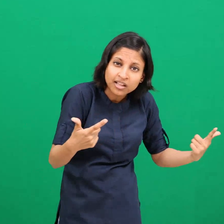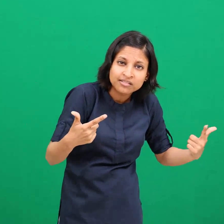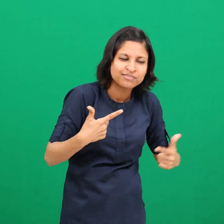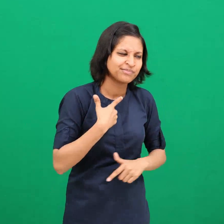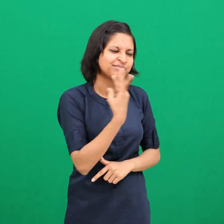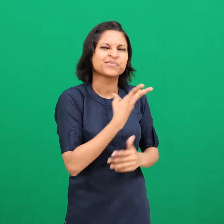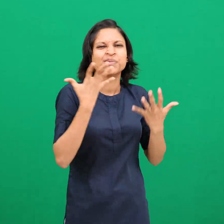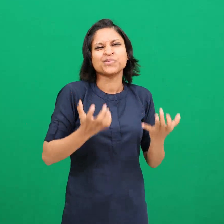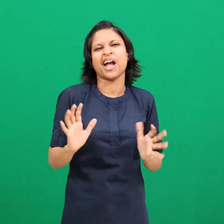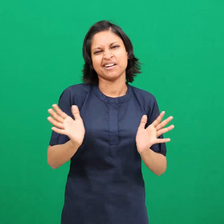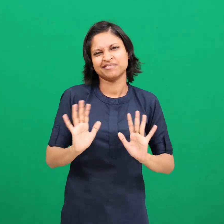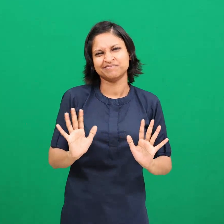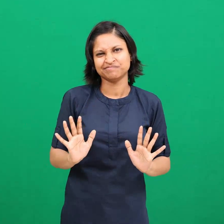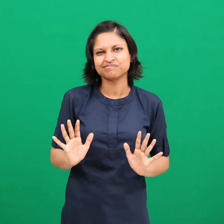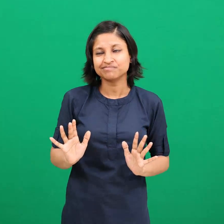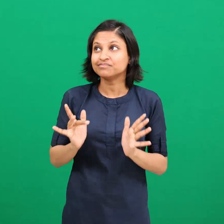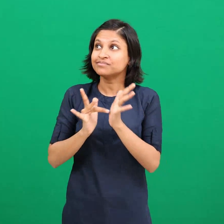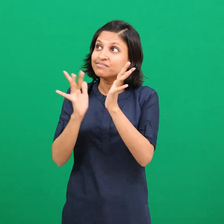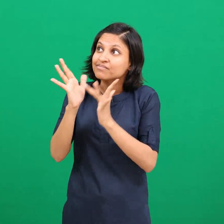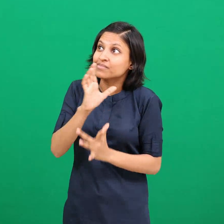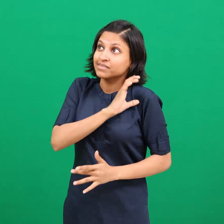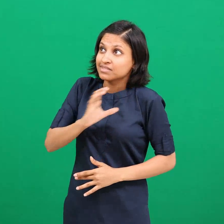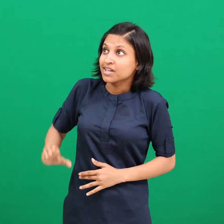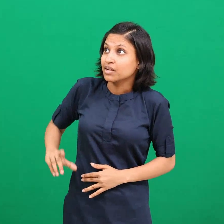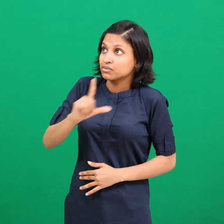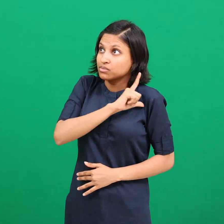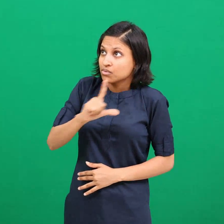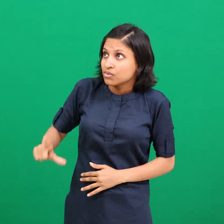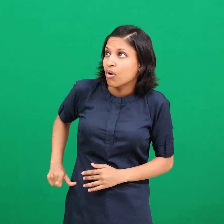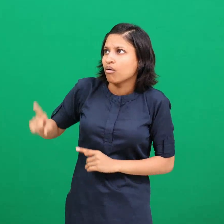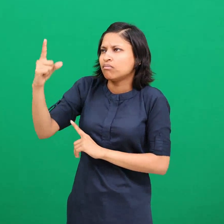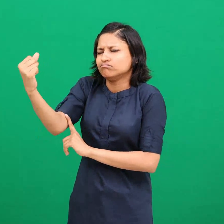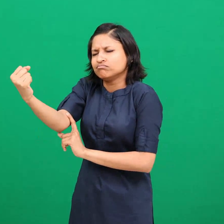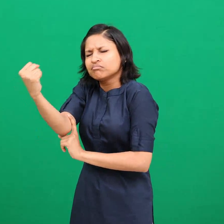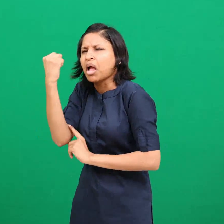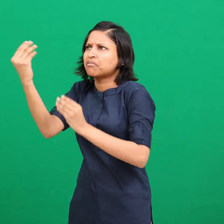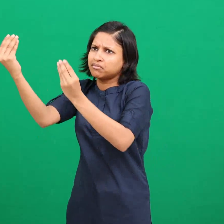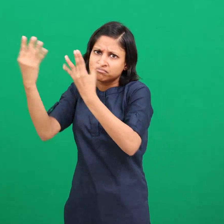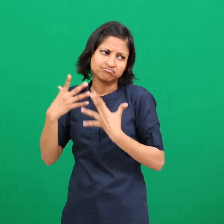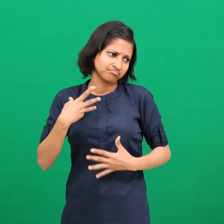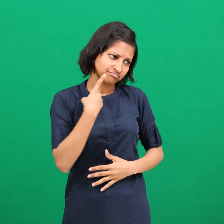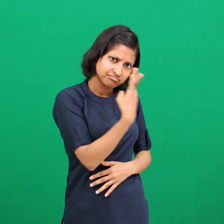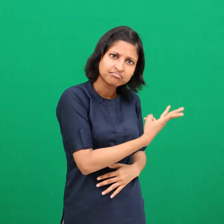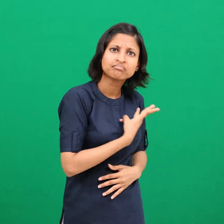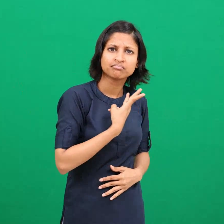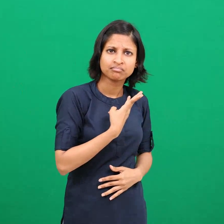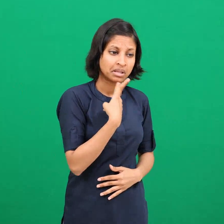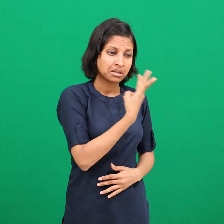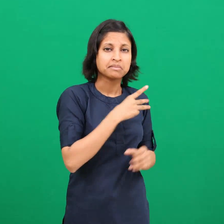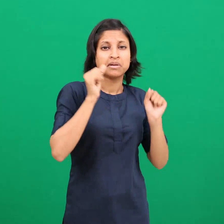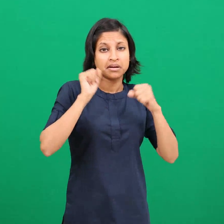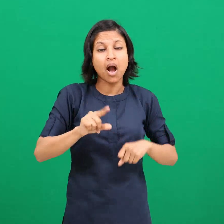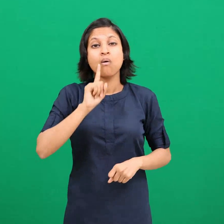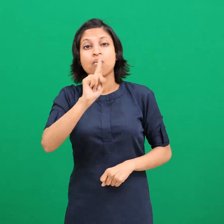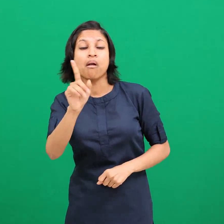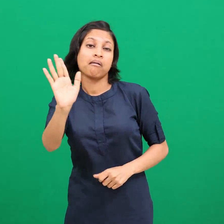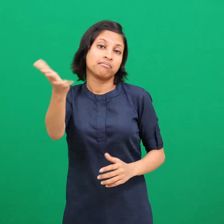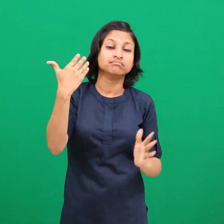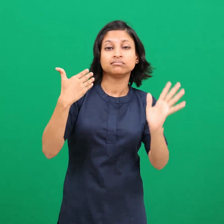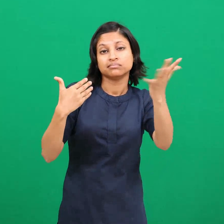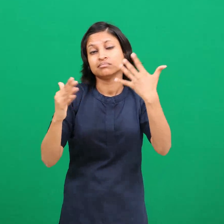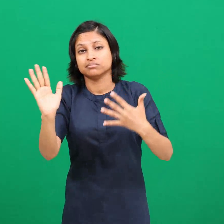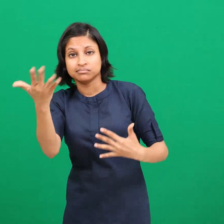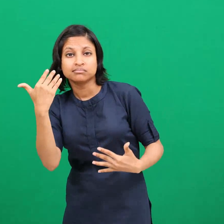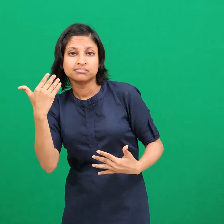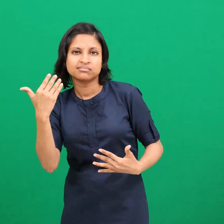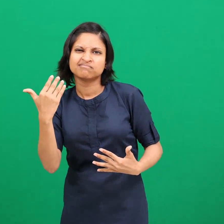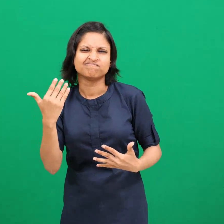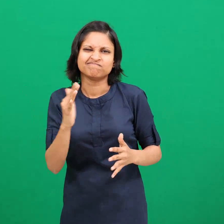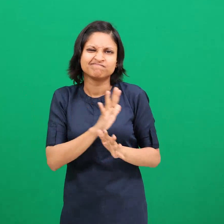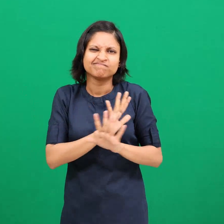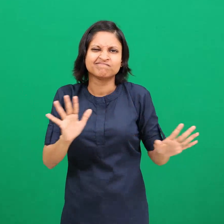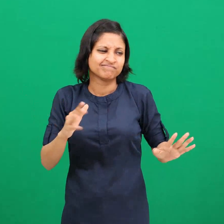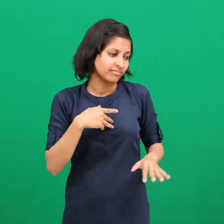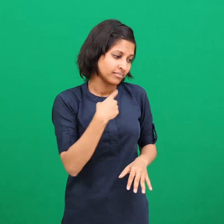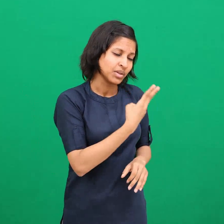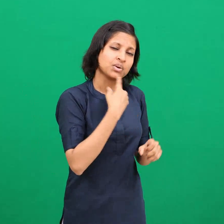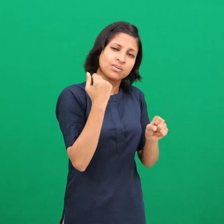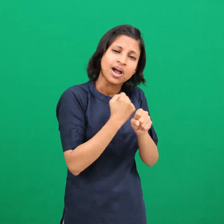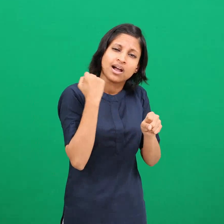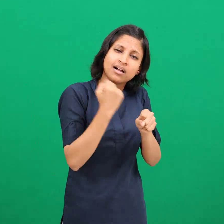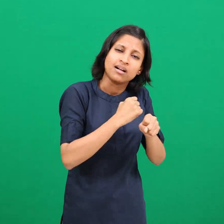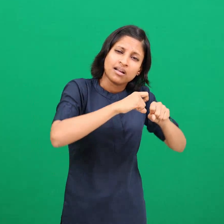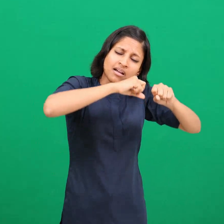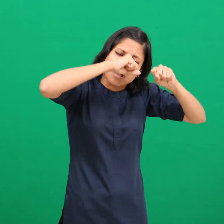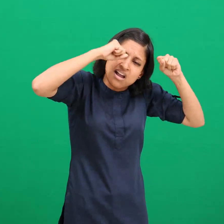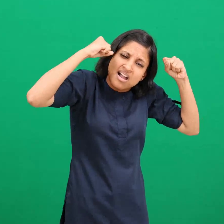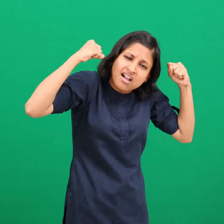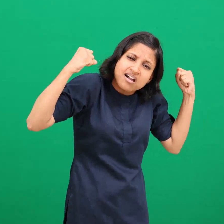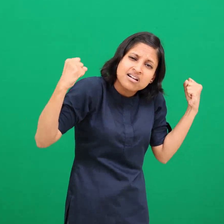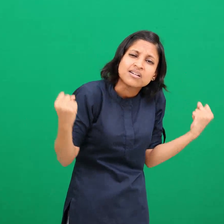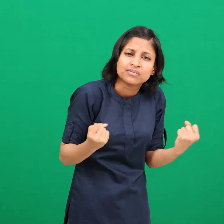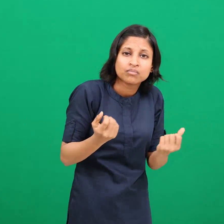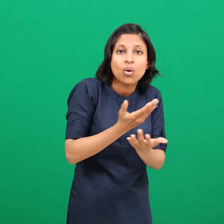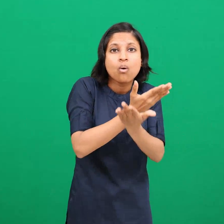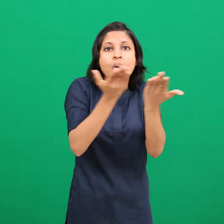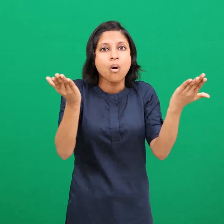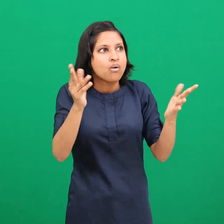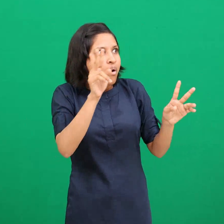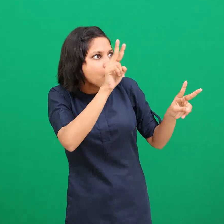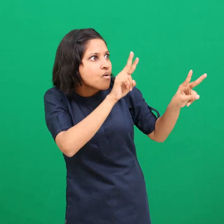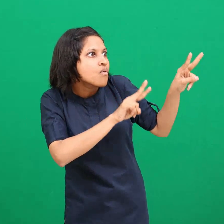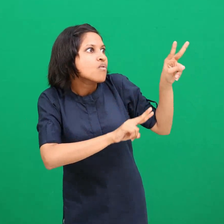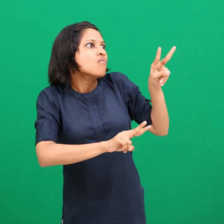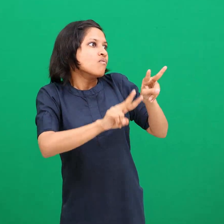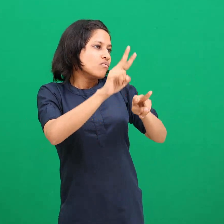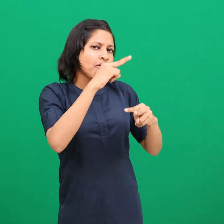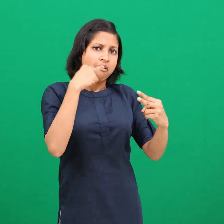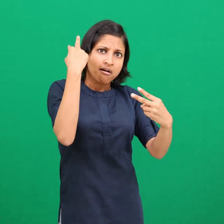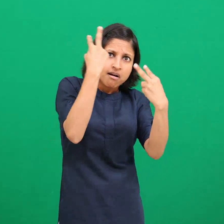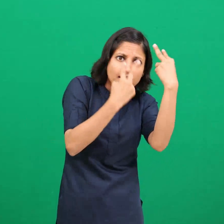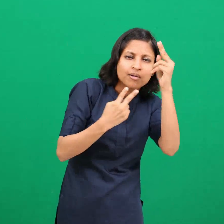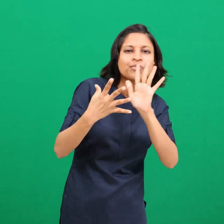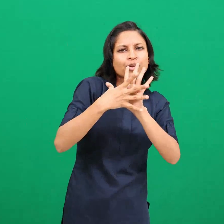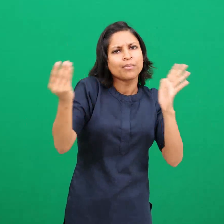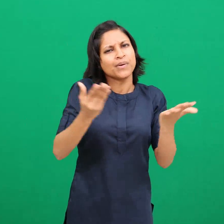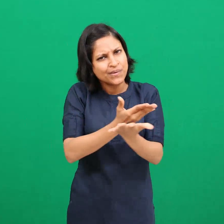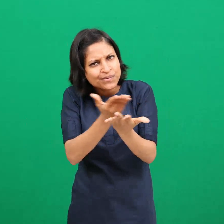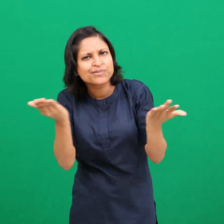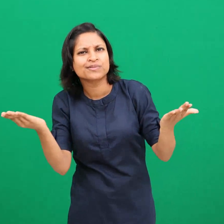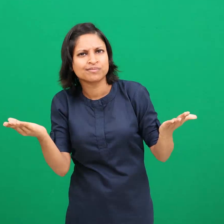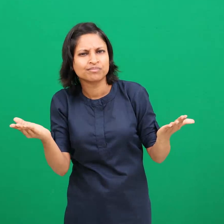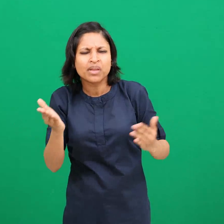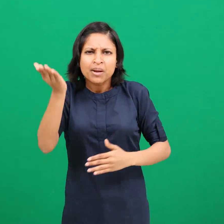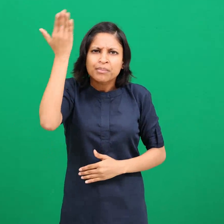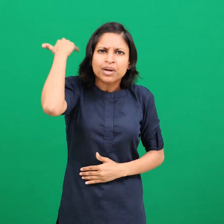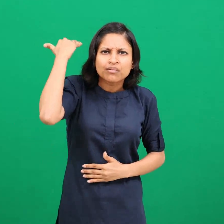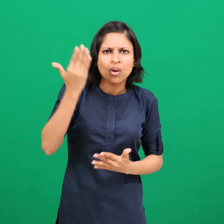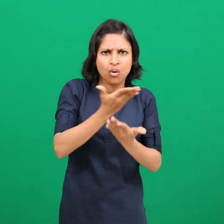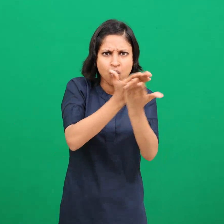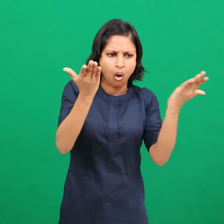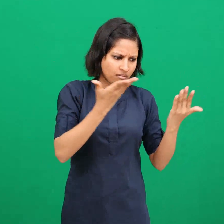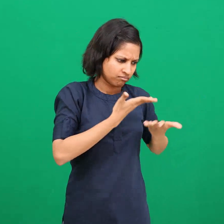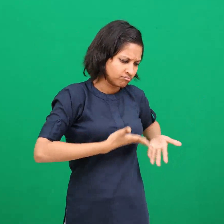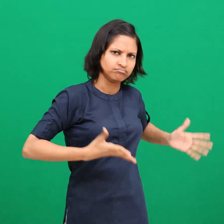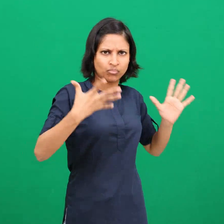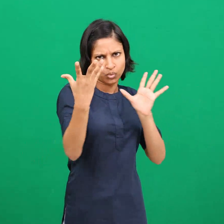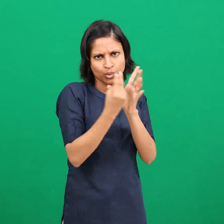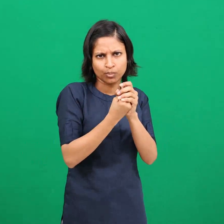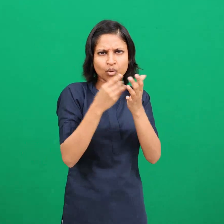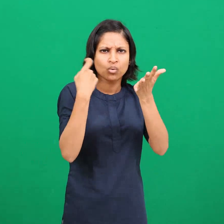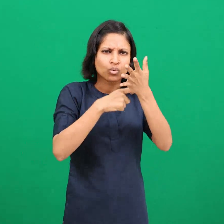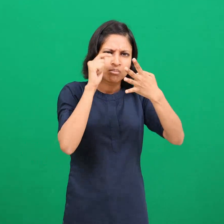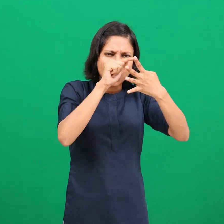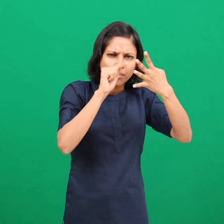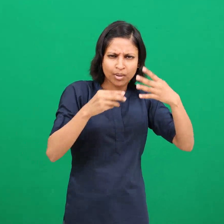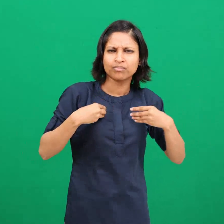Not that we lack this right, but we wanted to offer ourselves as an example for you to imitate.